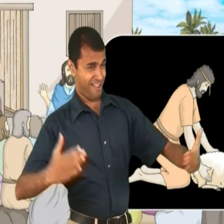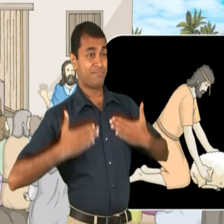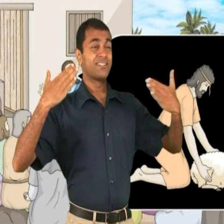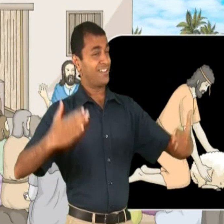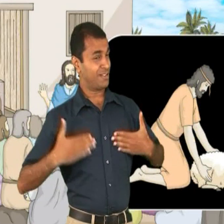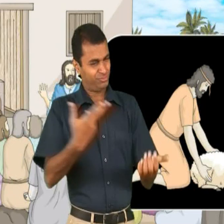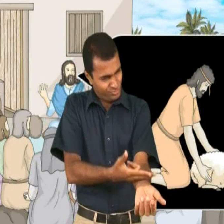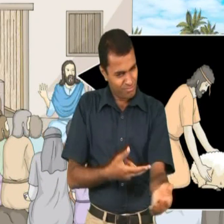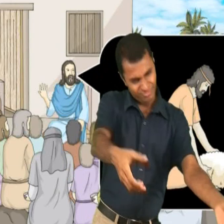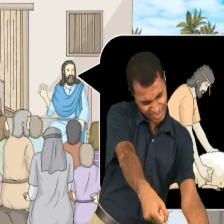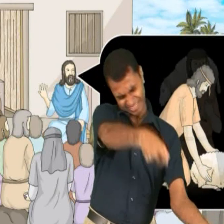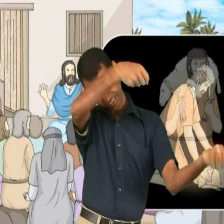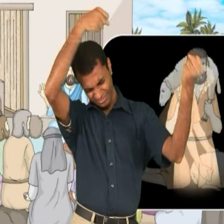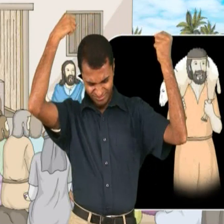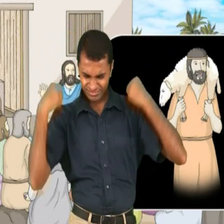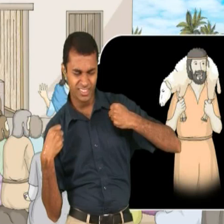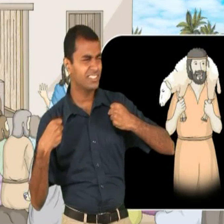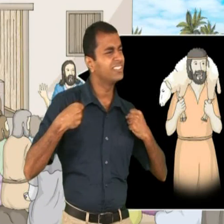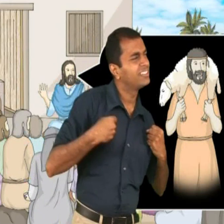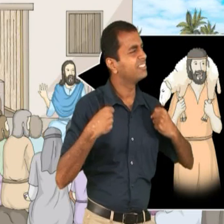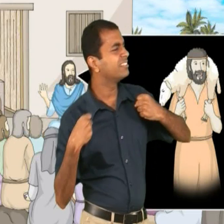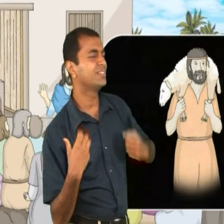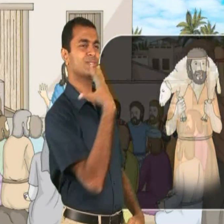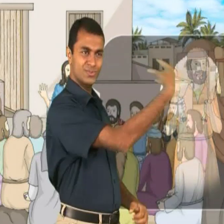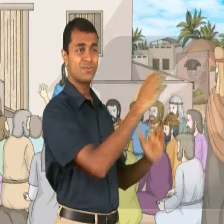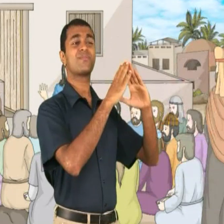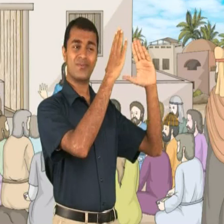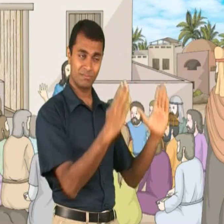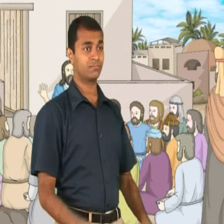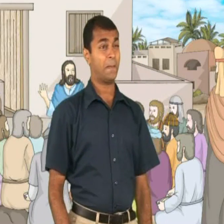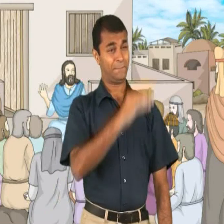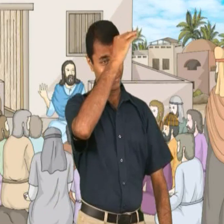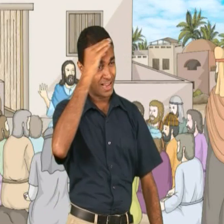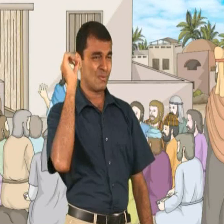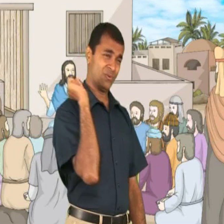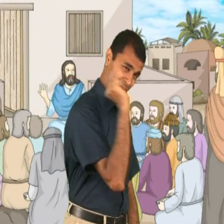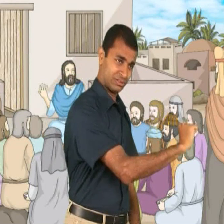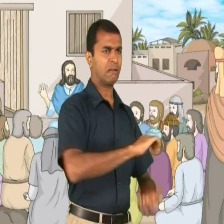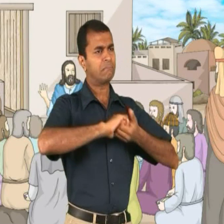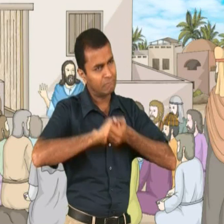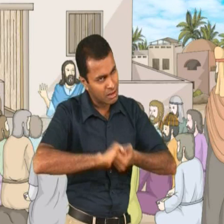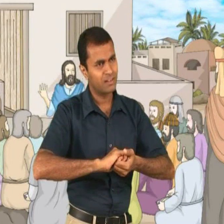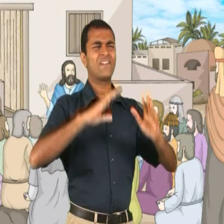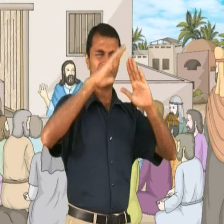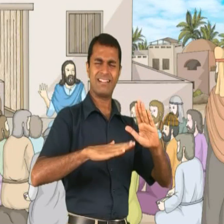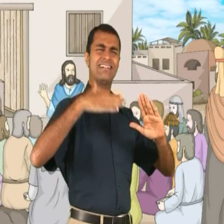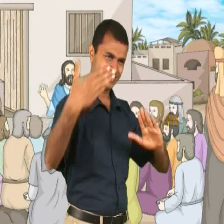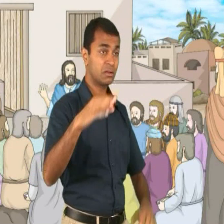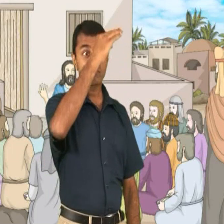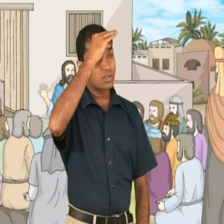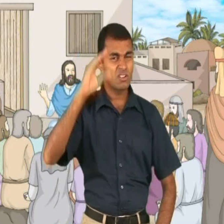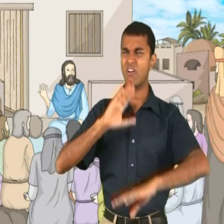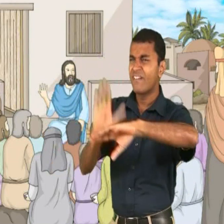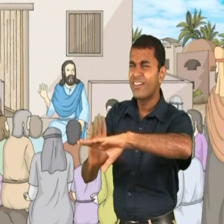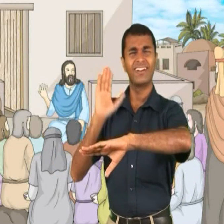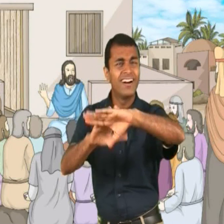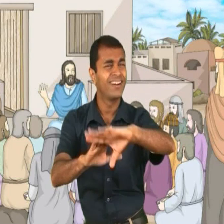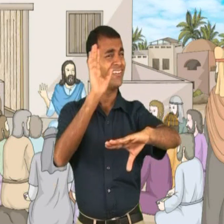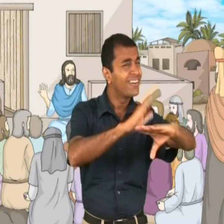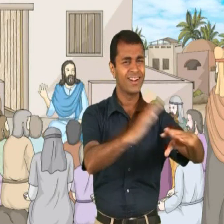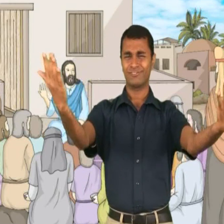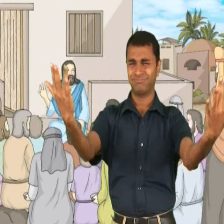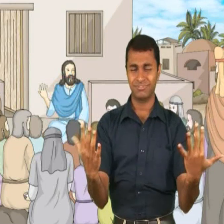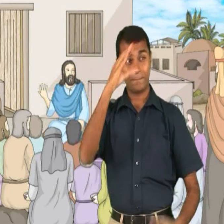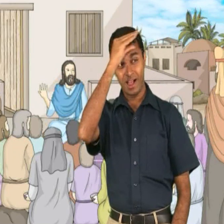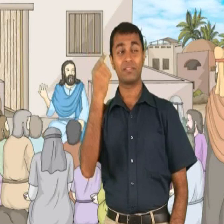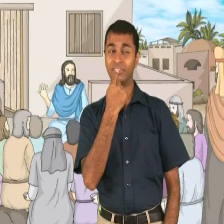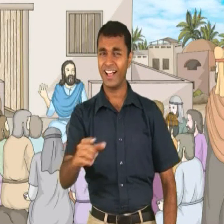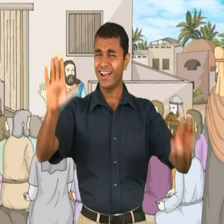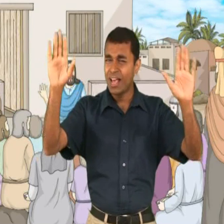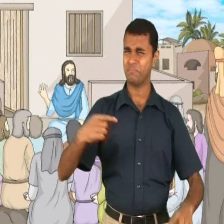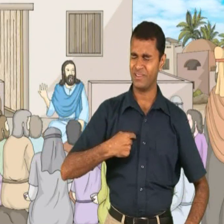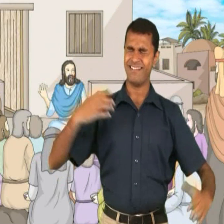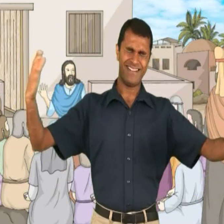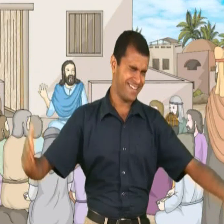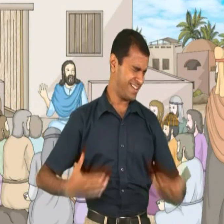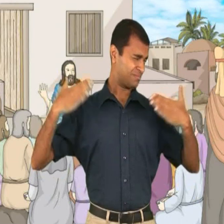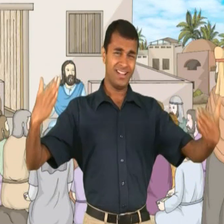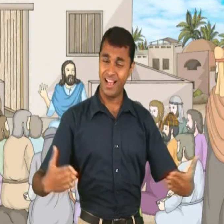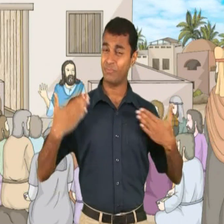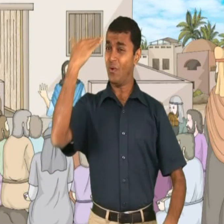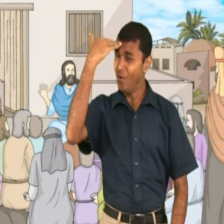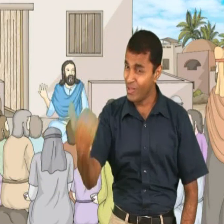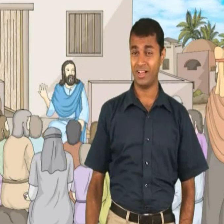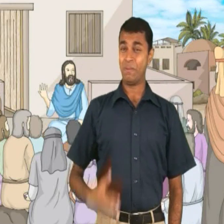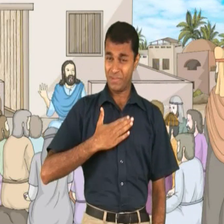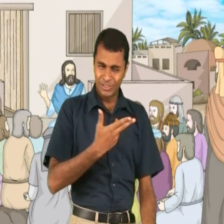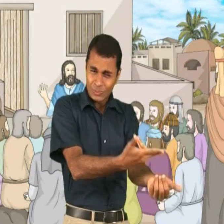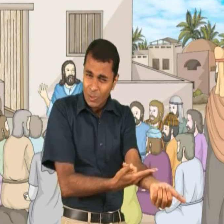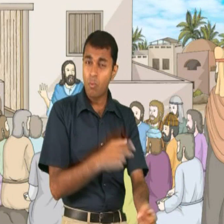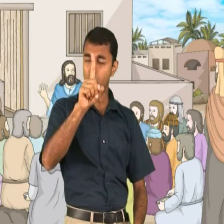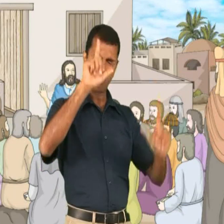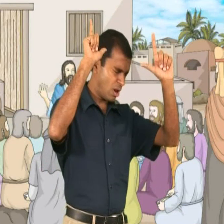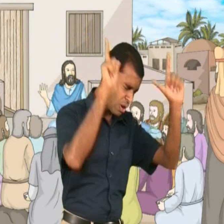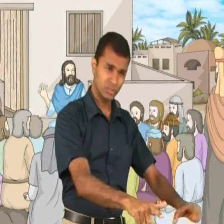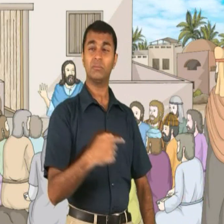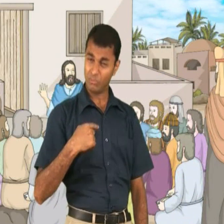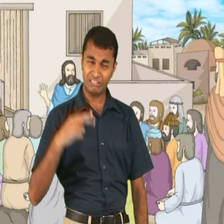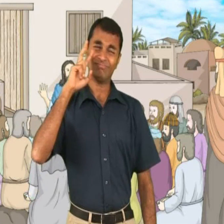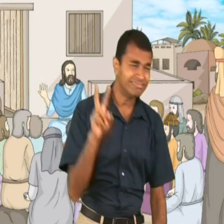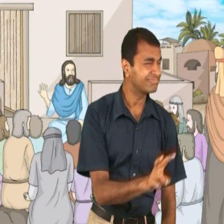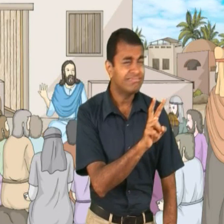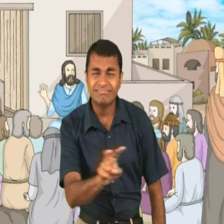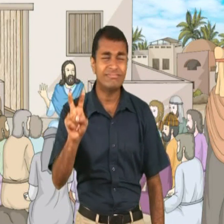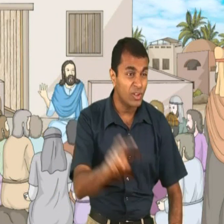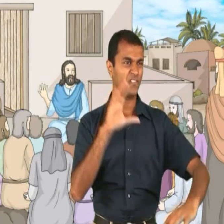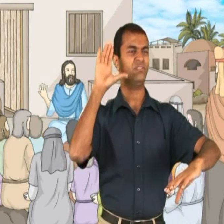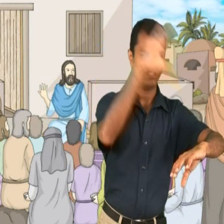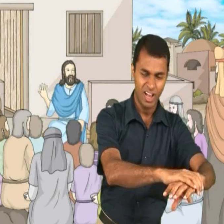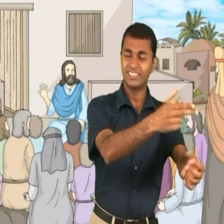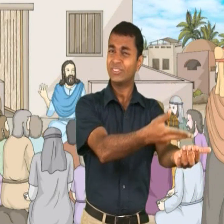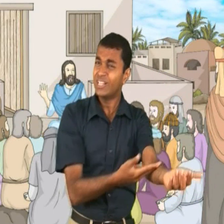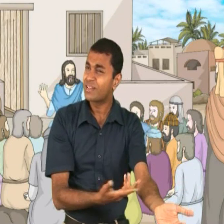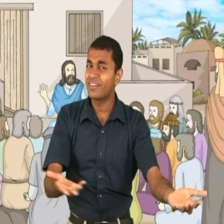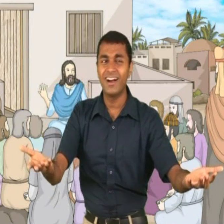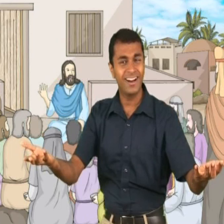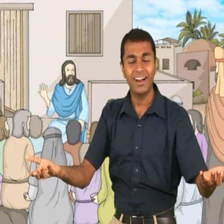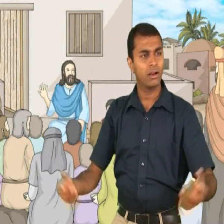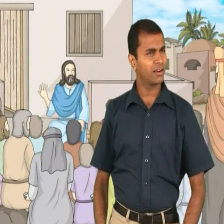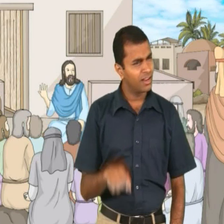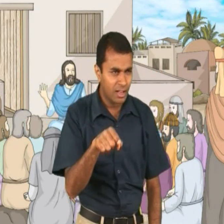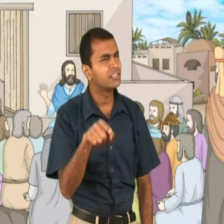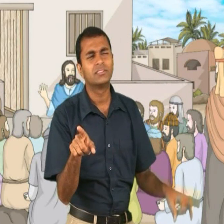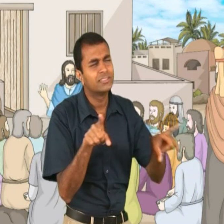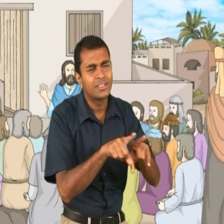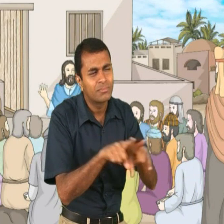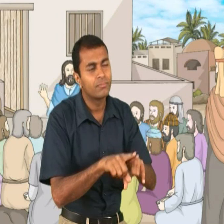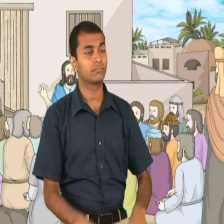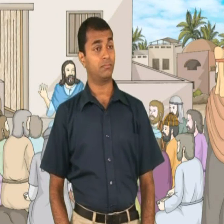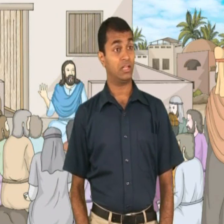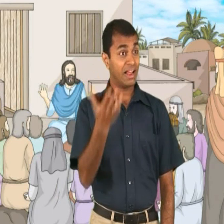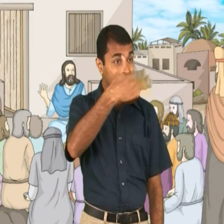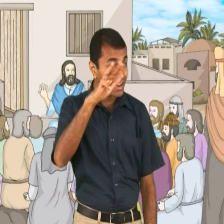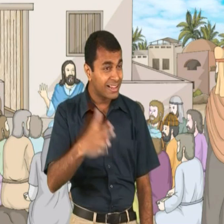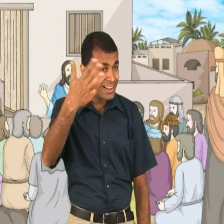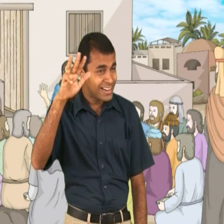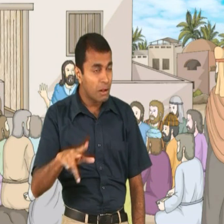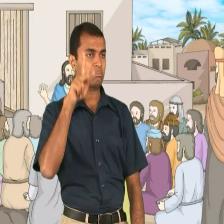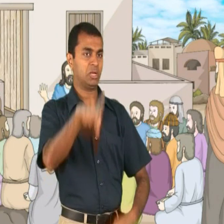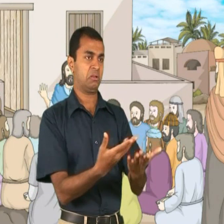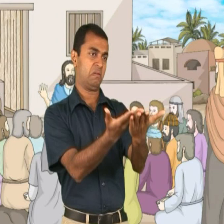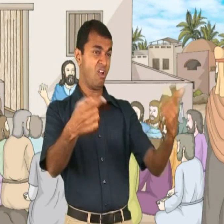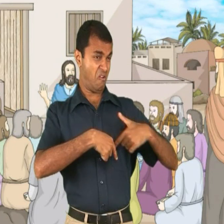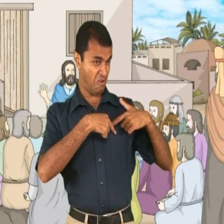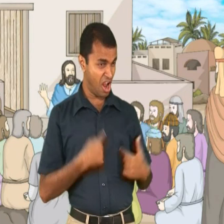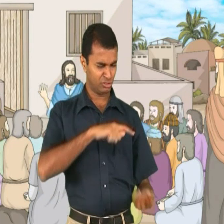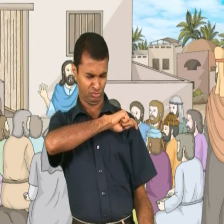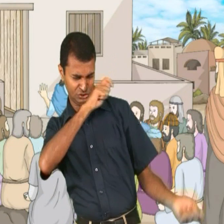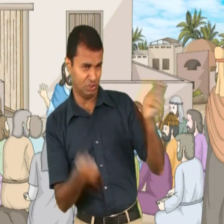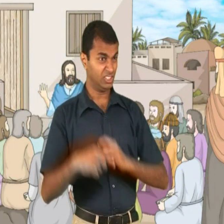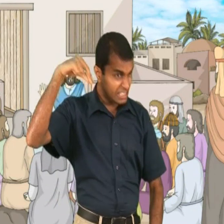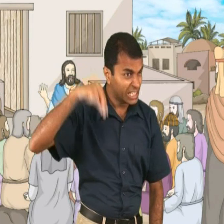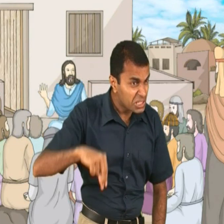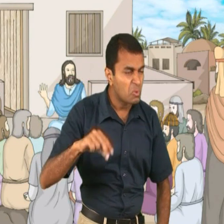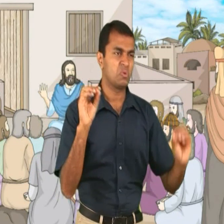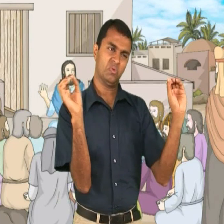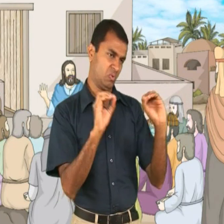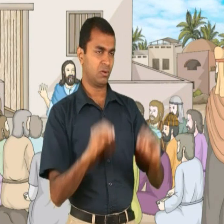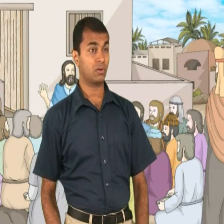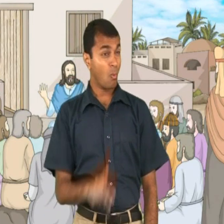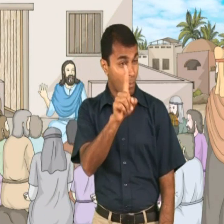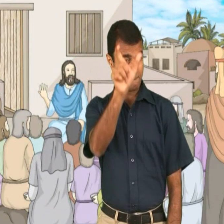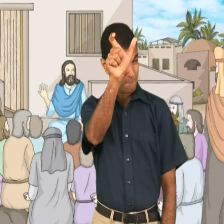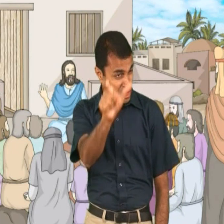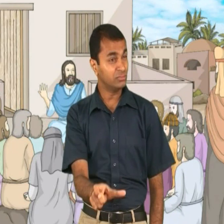And when he finds it, he joyfully puts it on his shoulders, comes home, and calls together his friends and neighbors to tell them, ‘Rejoice with me, for I have found my lost sheep!’